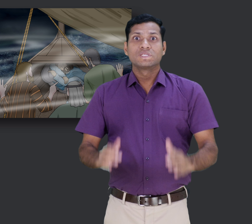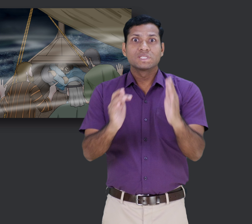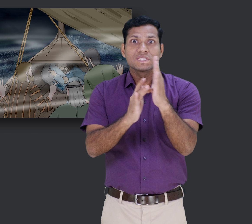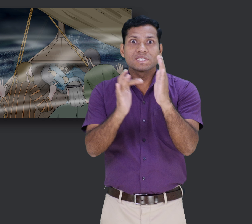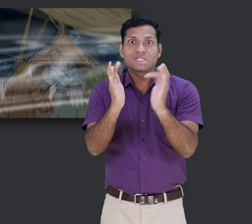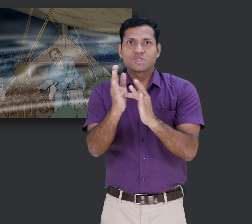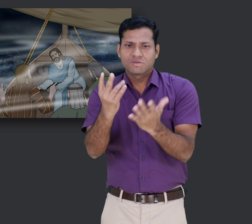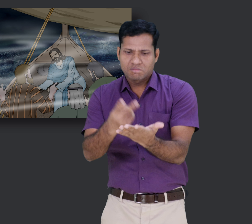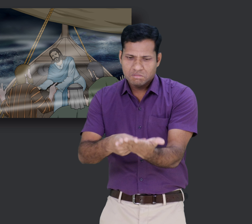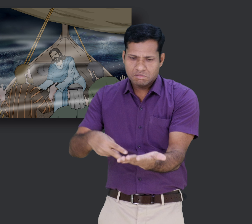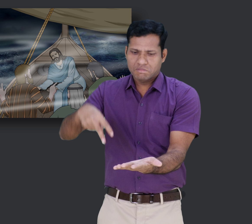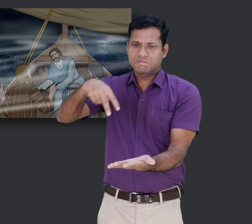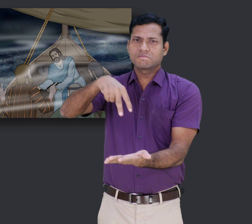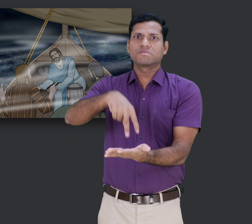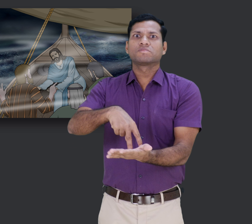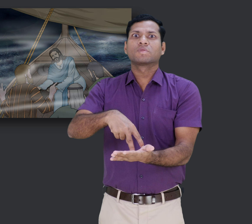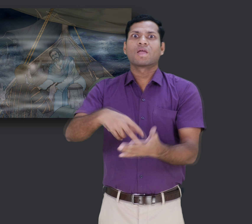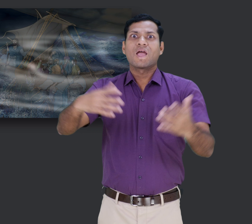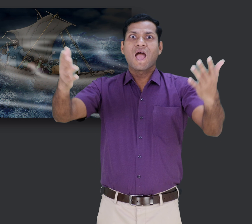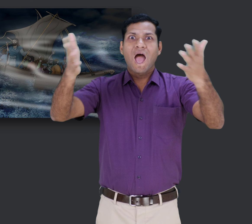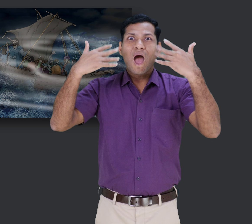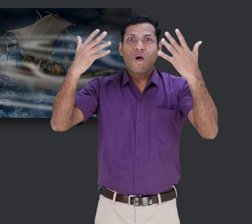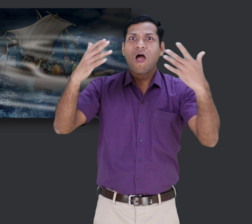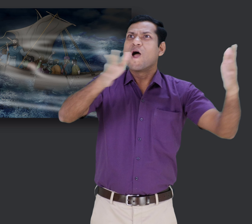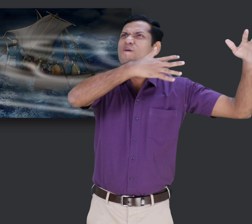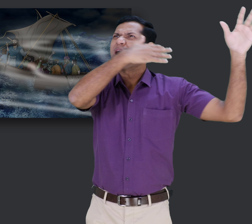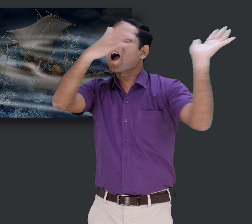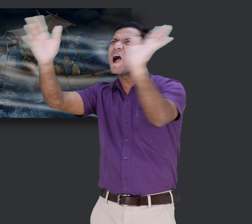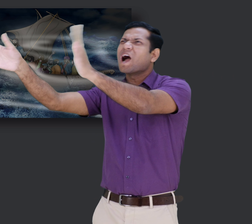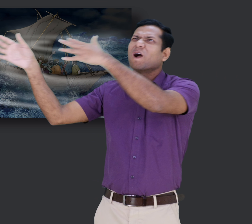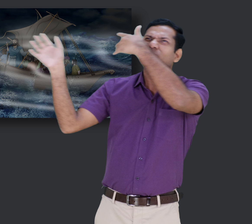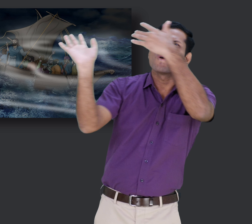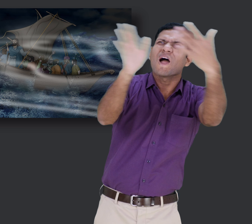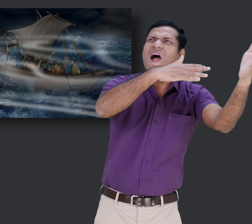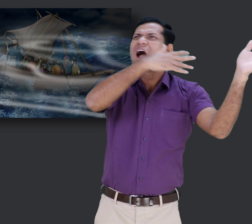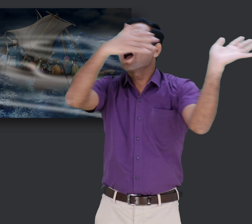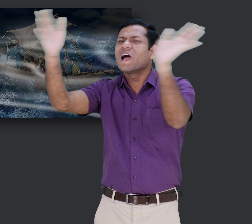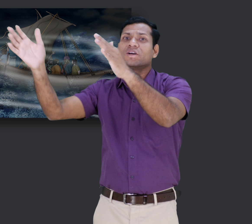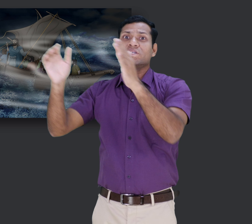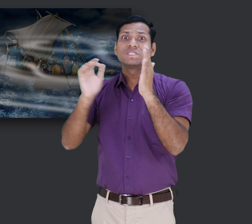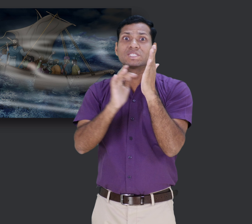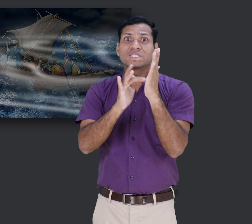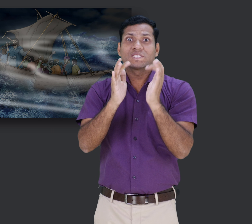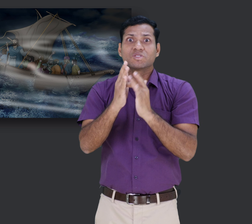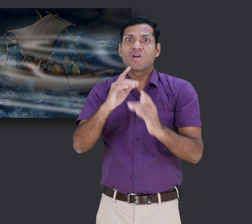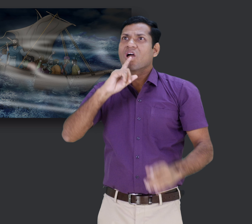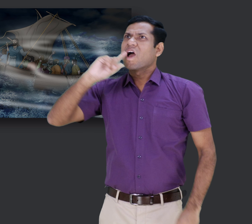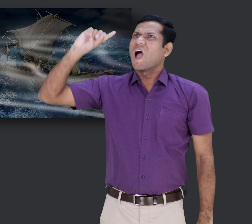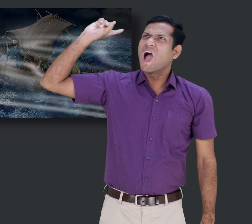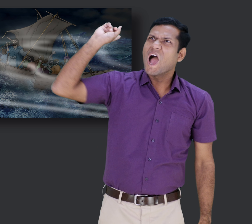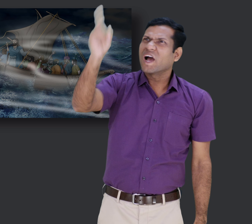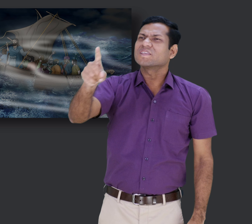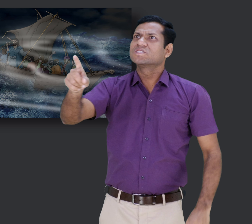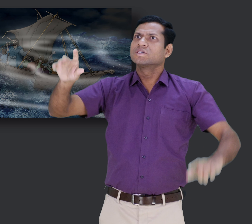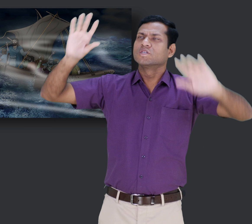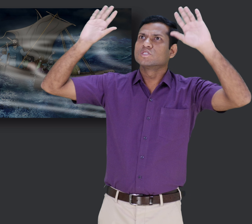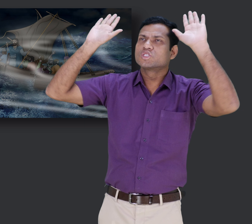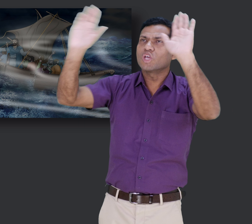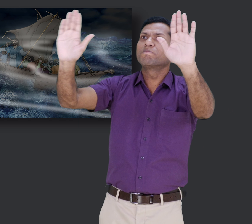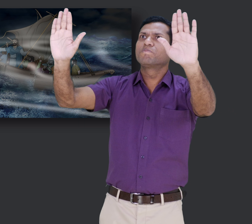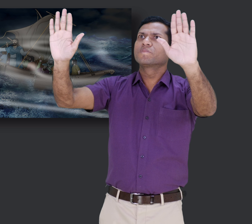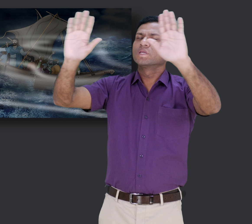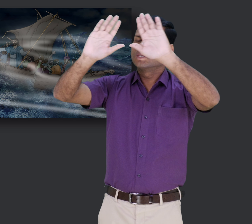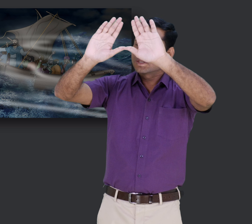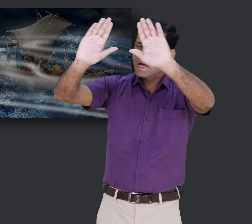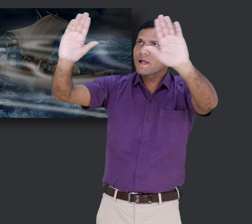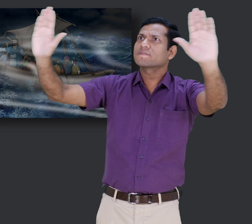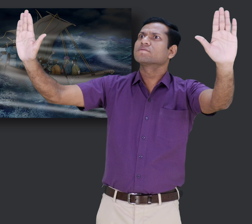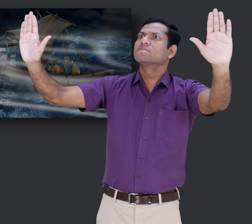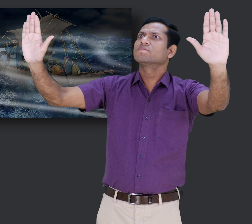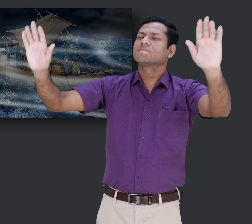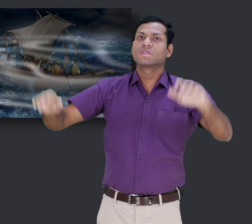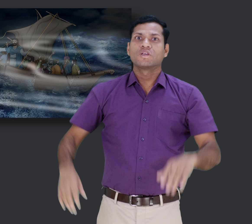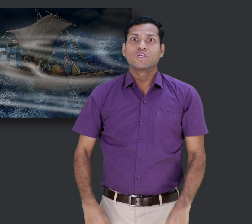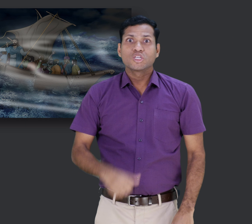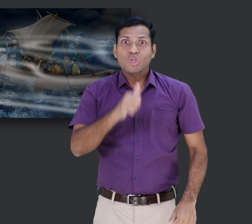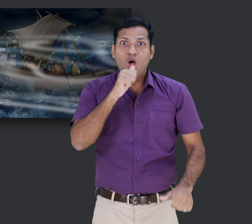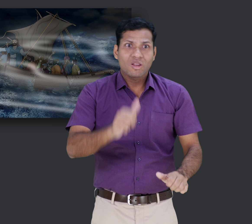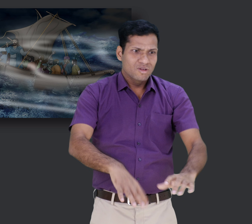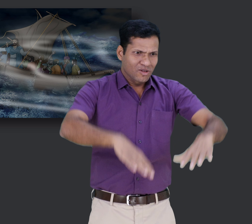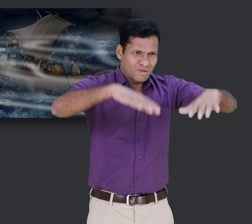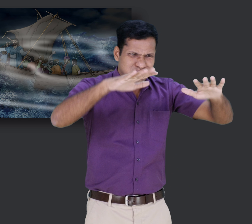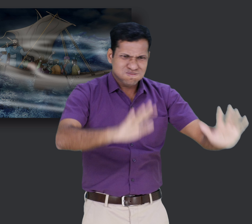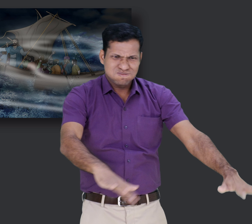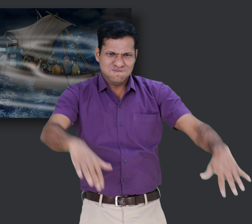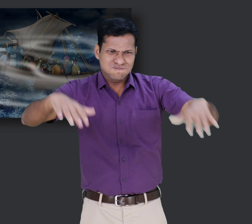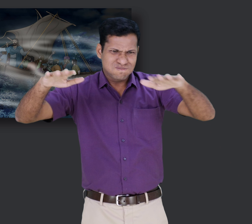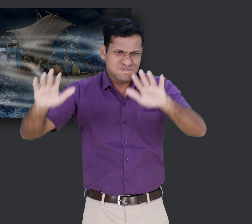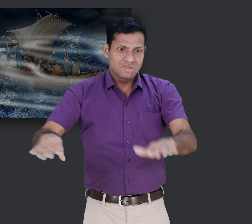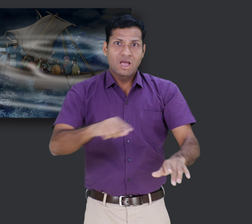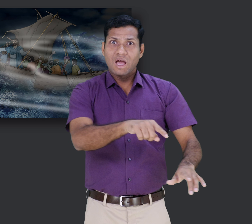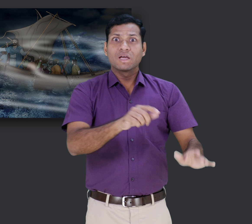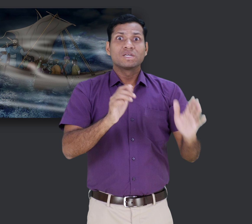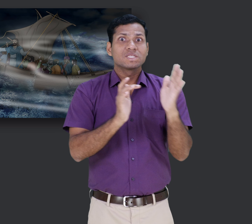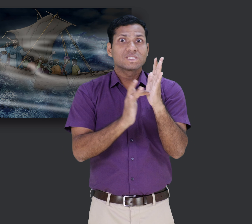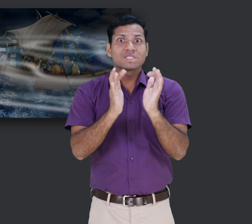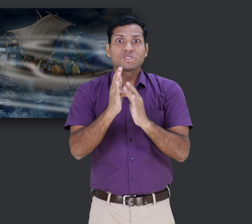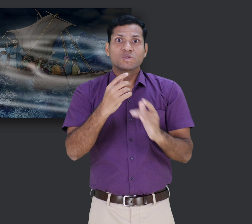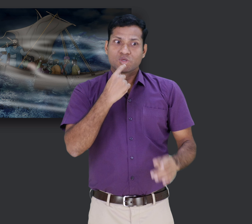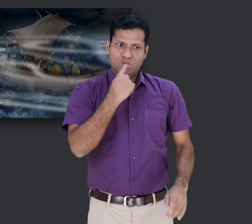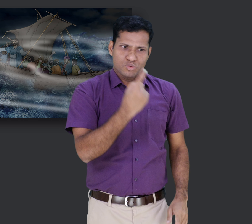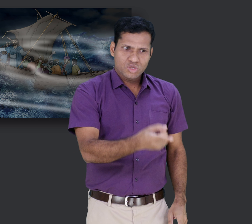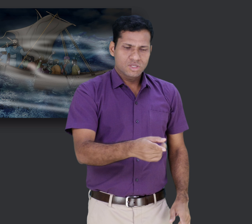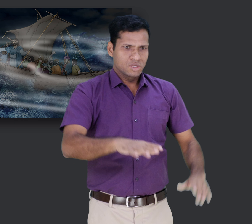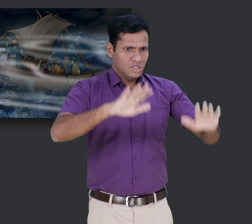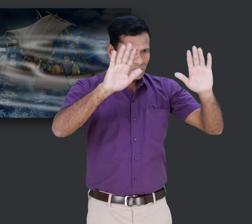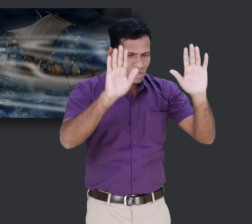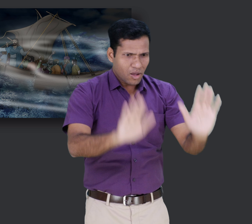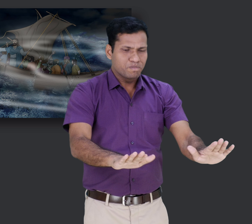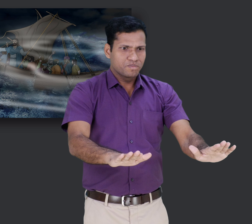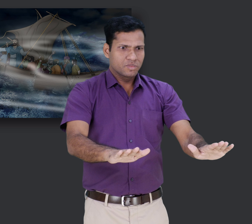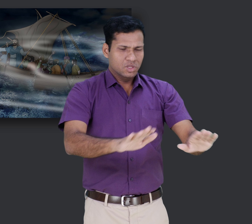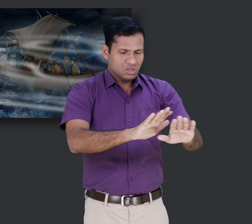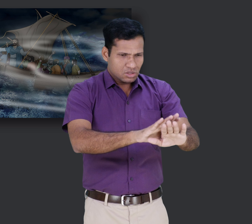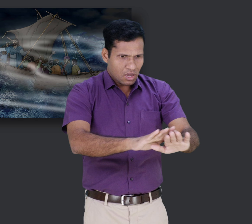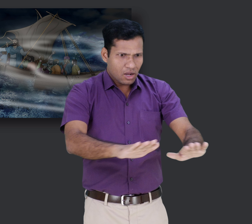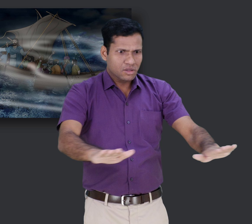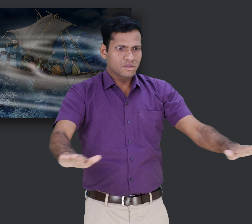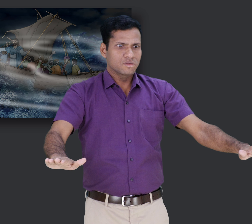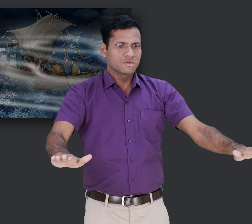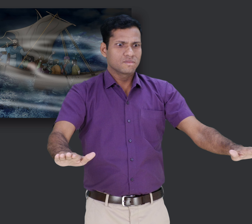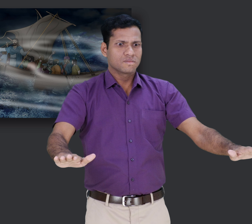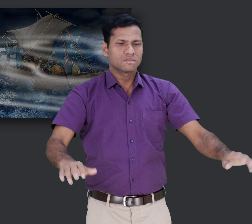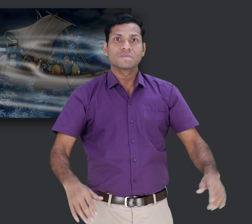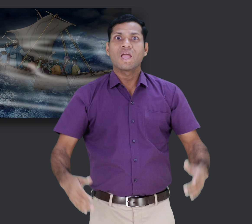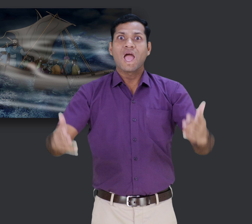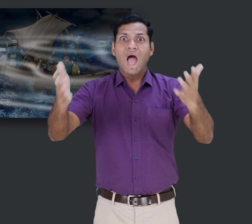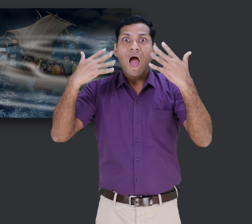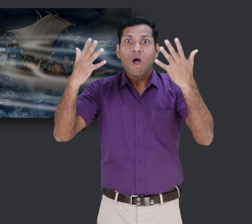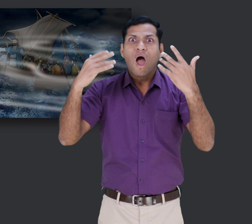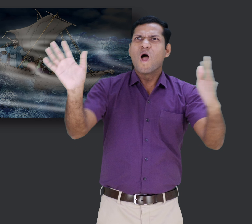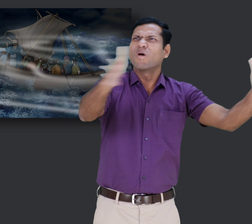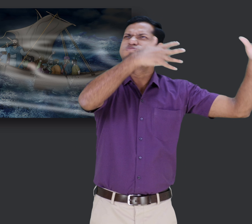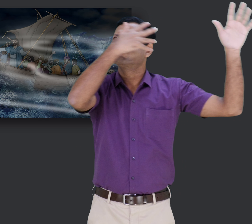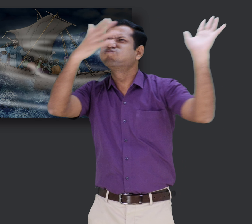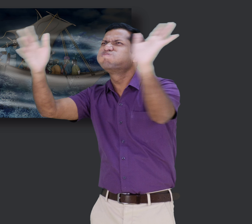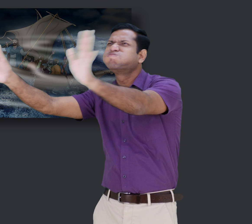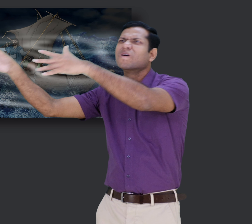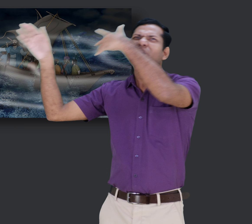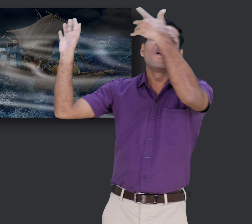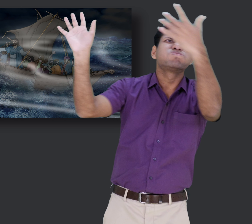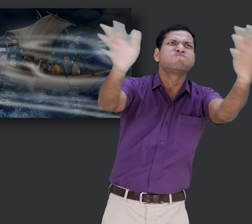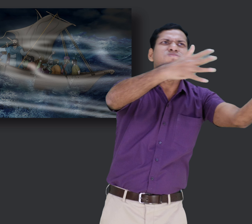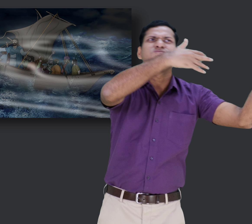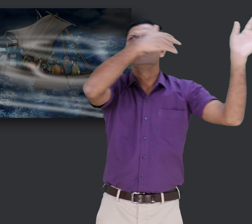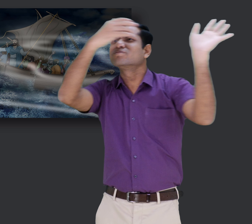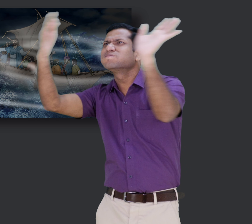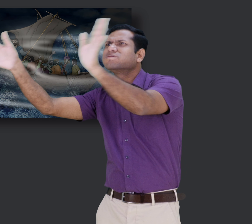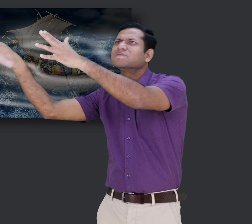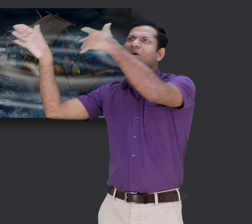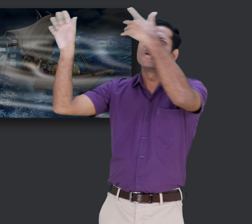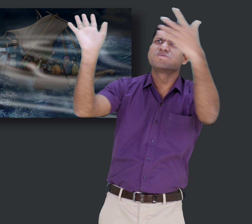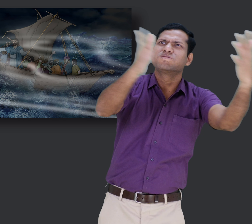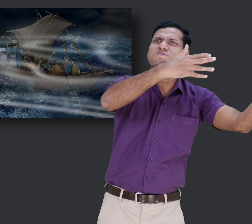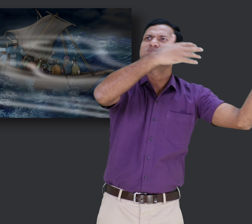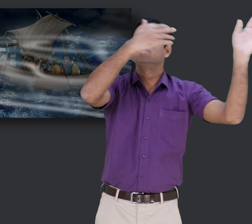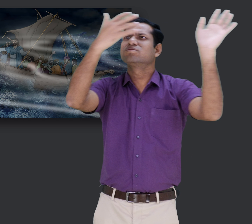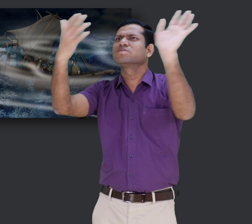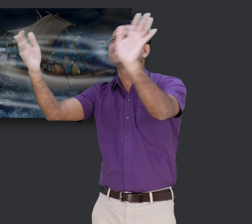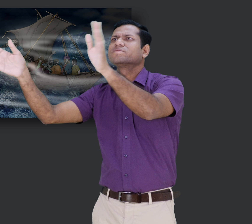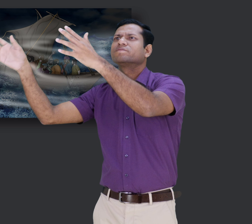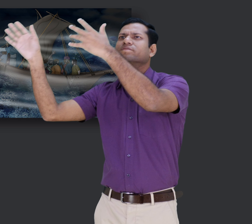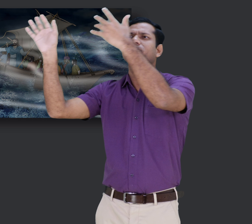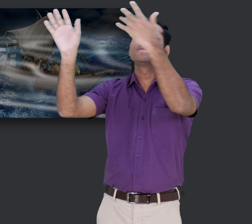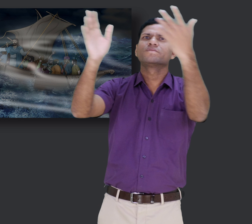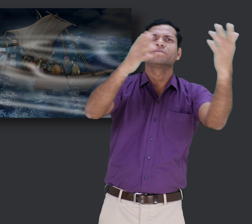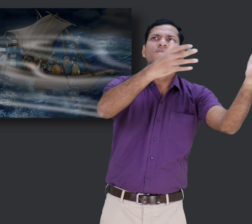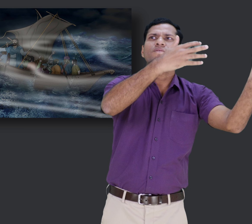Then Jesus got up and rebuked the wind and the sea.